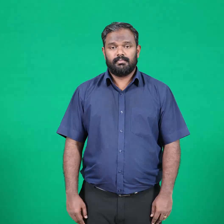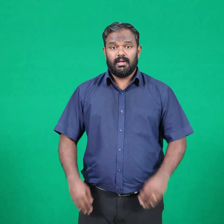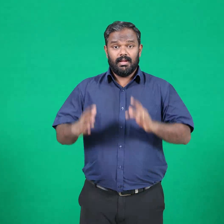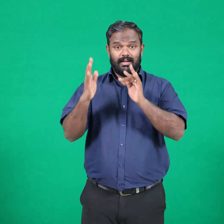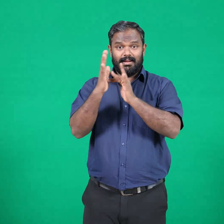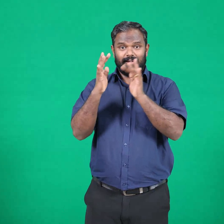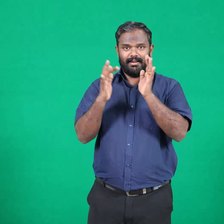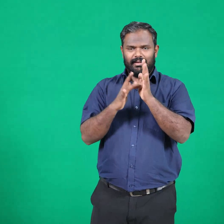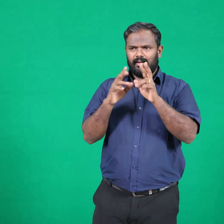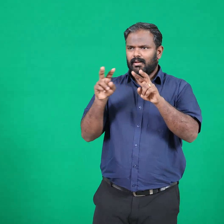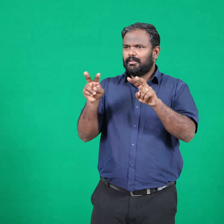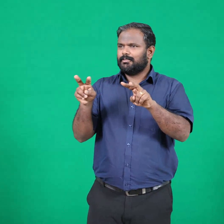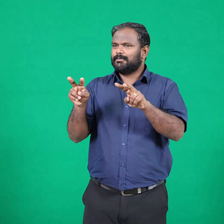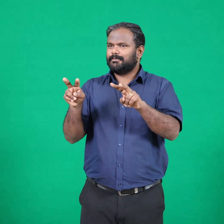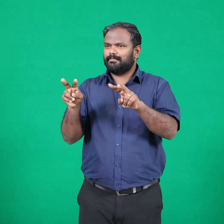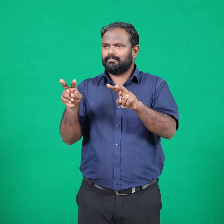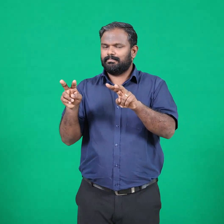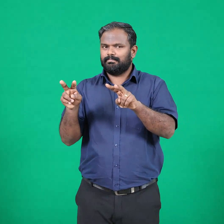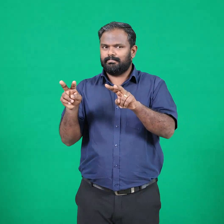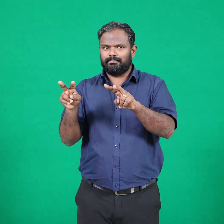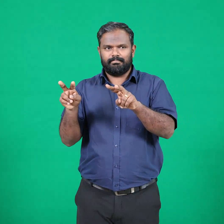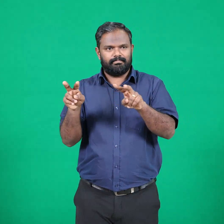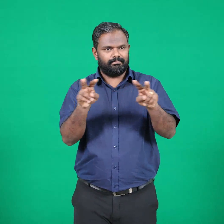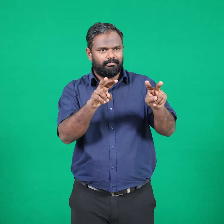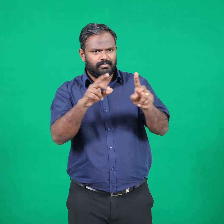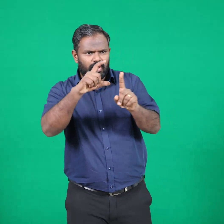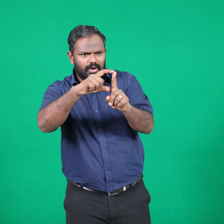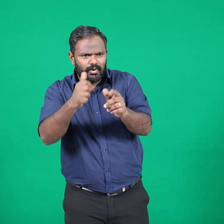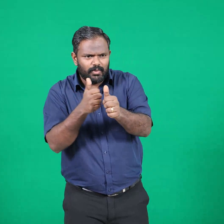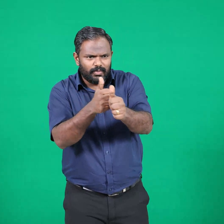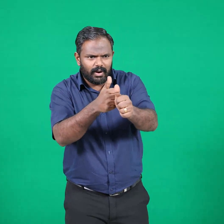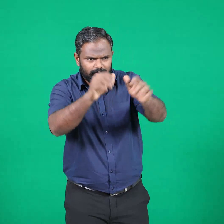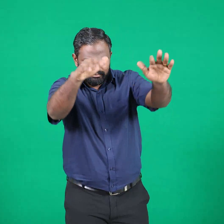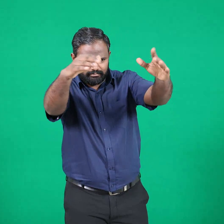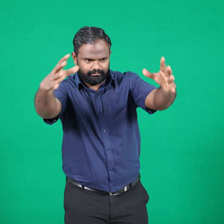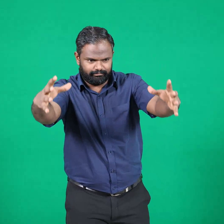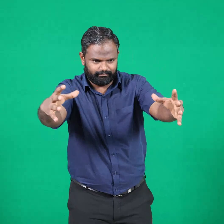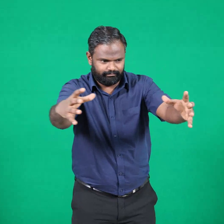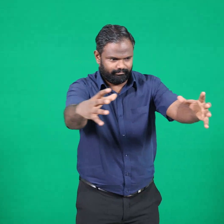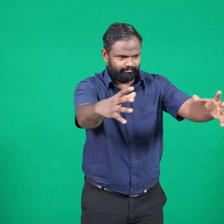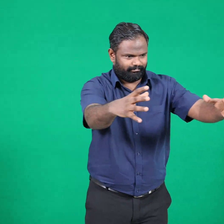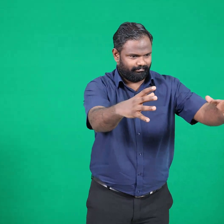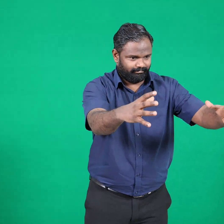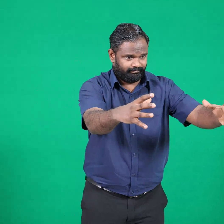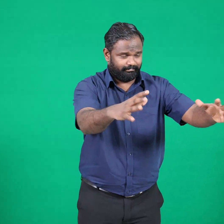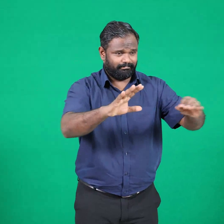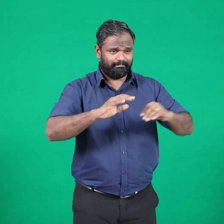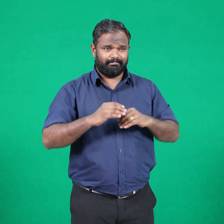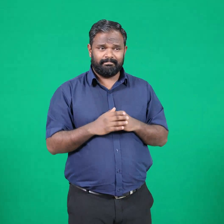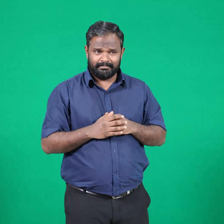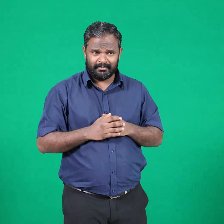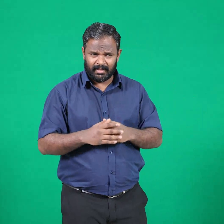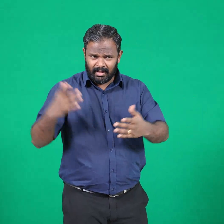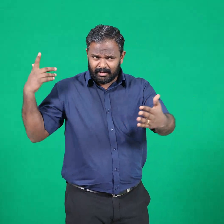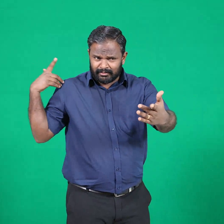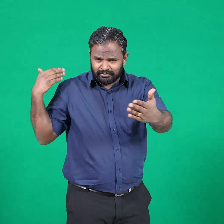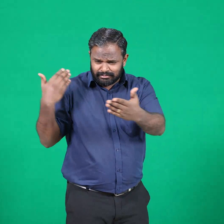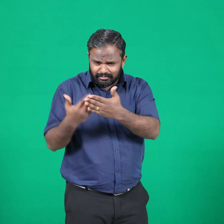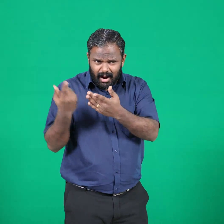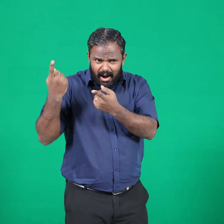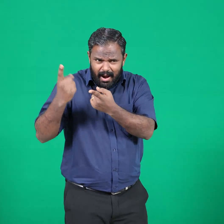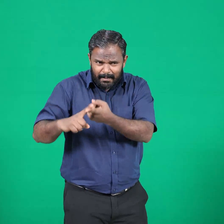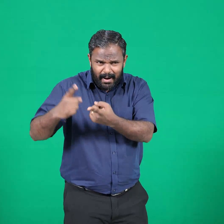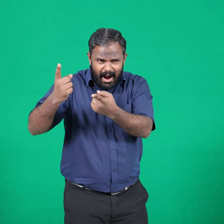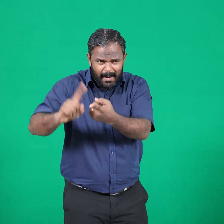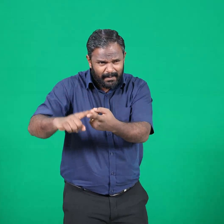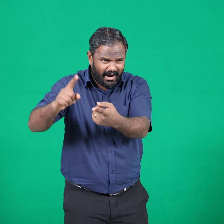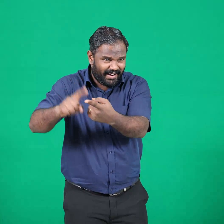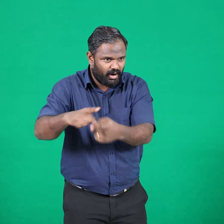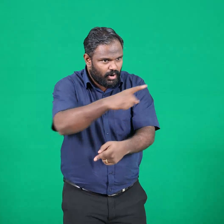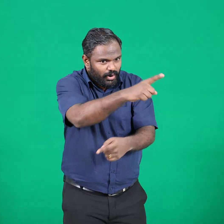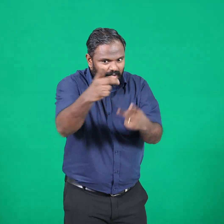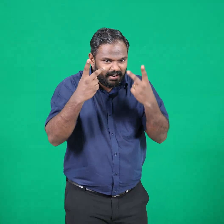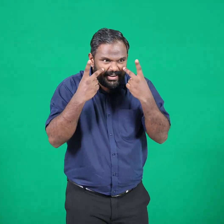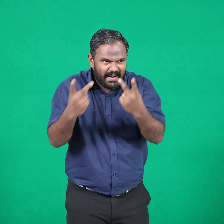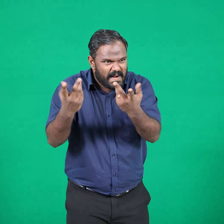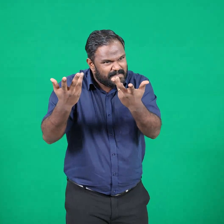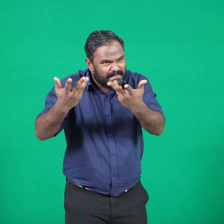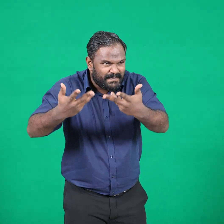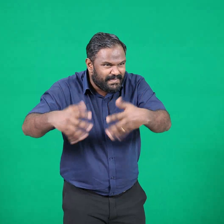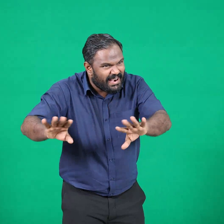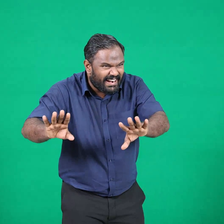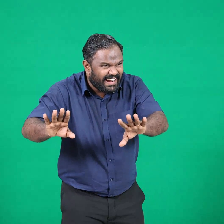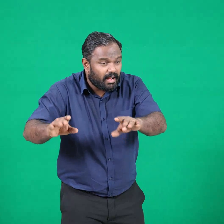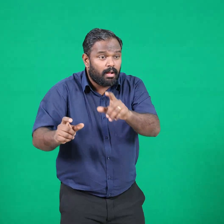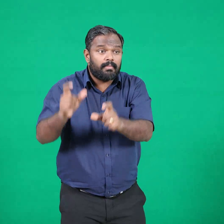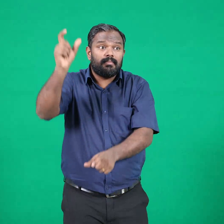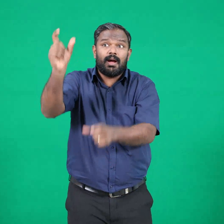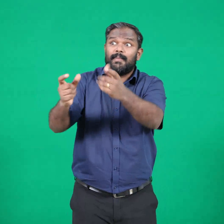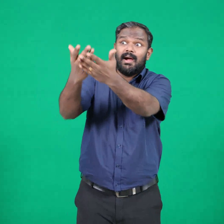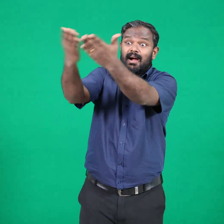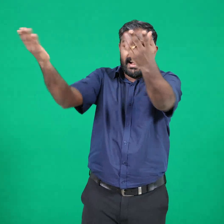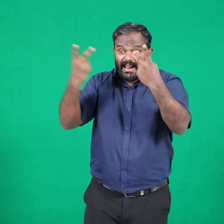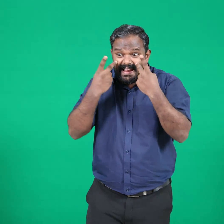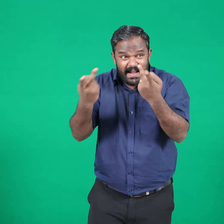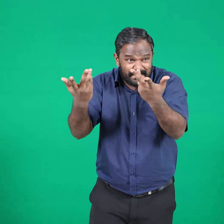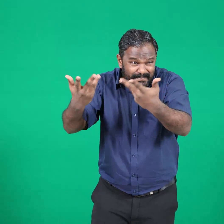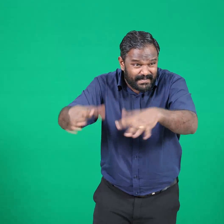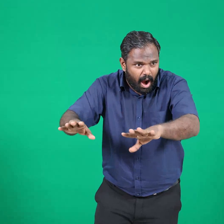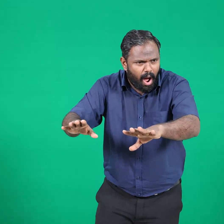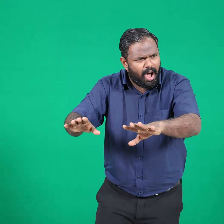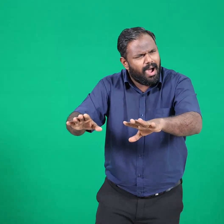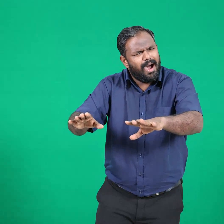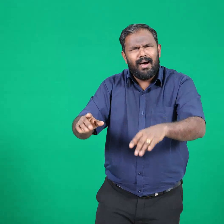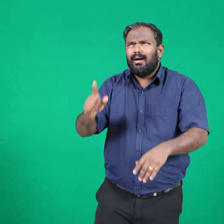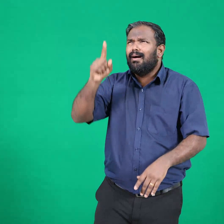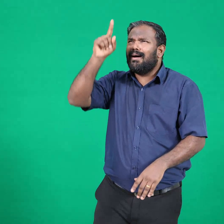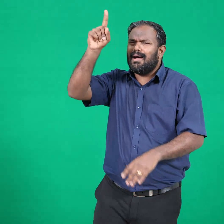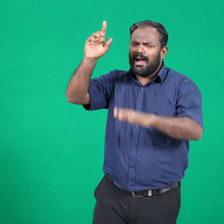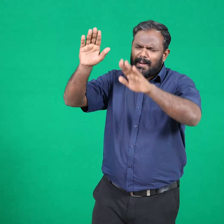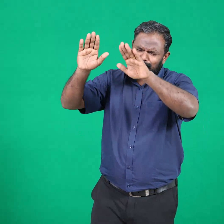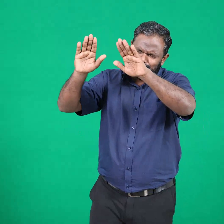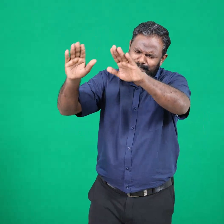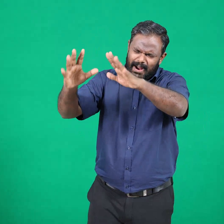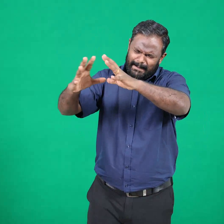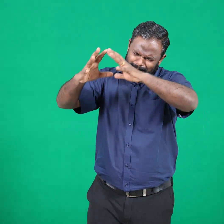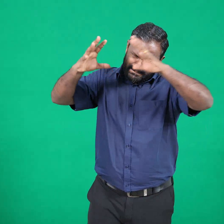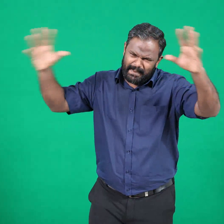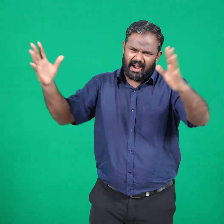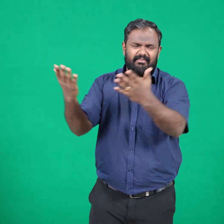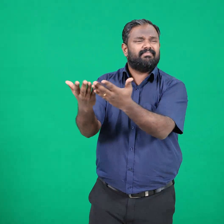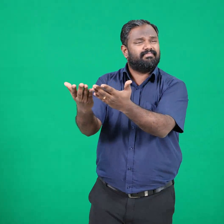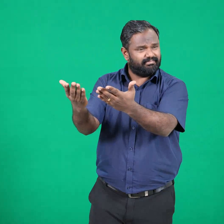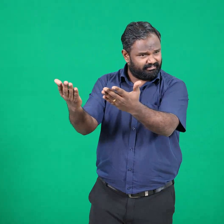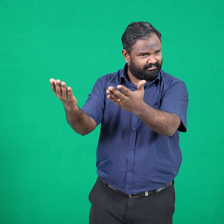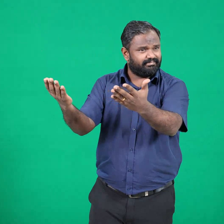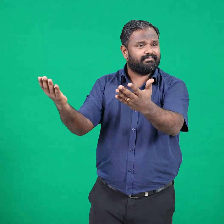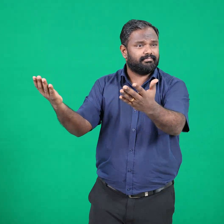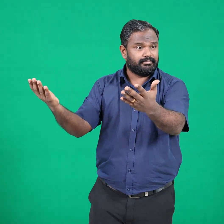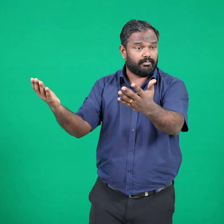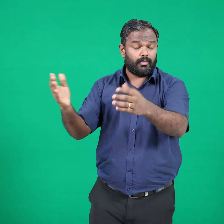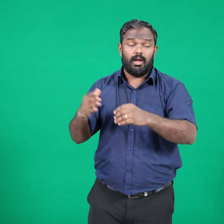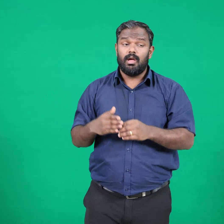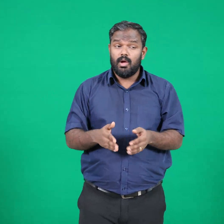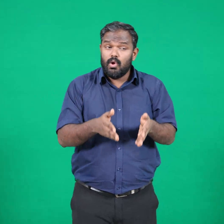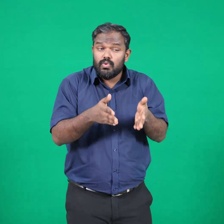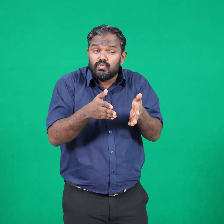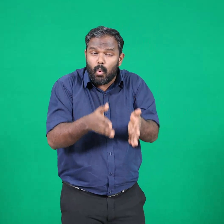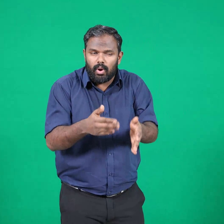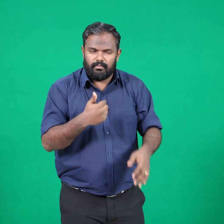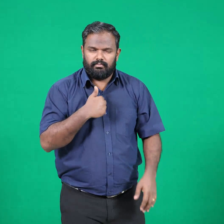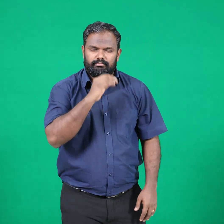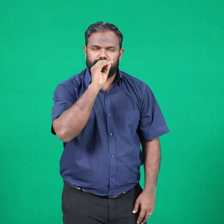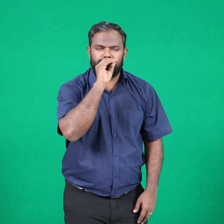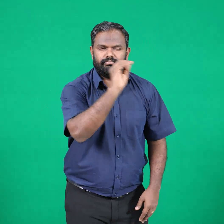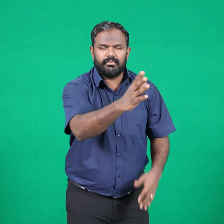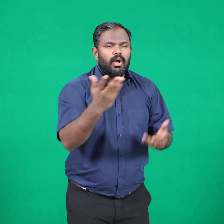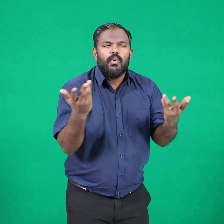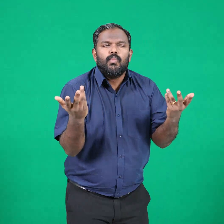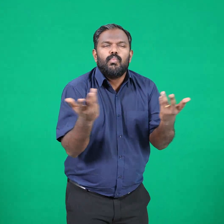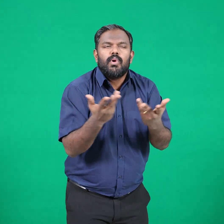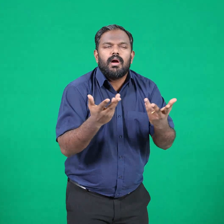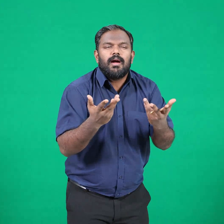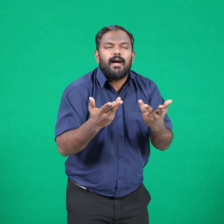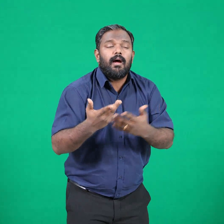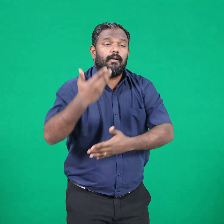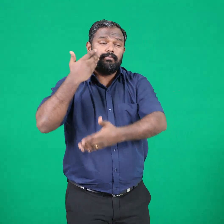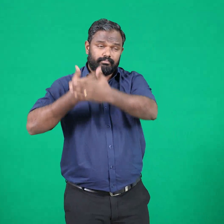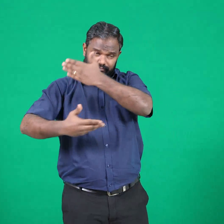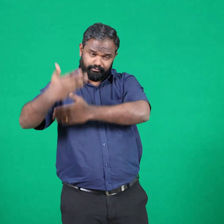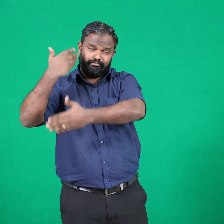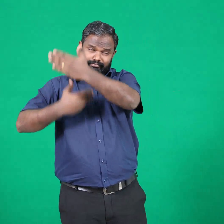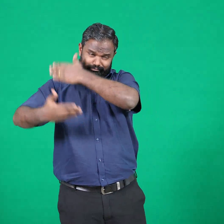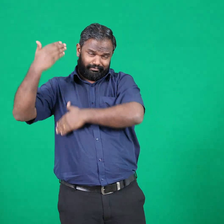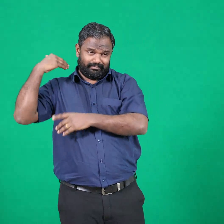Then Jesus turned to the disciples and said privately, "Blessed are the eyes that see what you see.